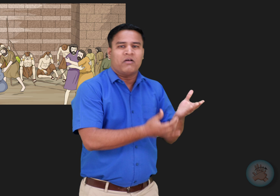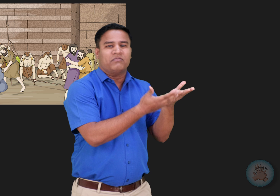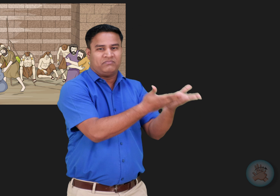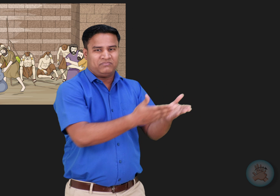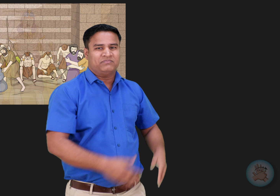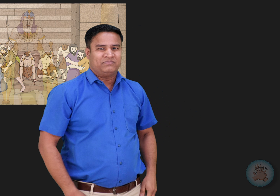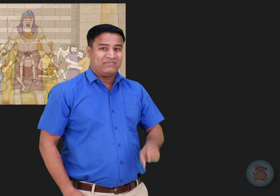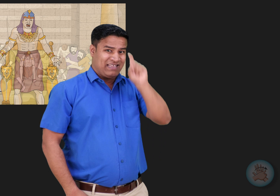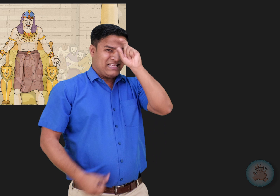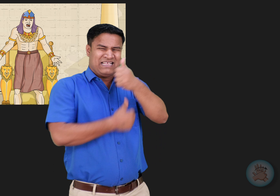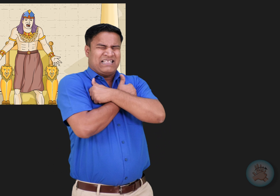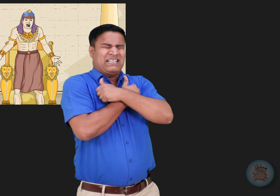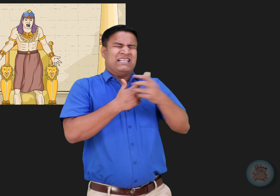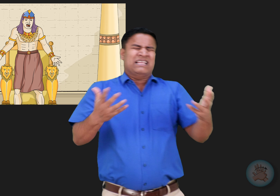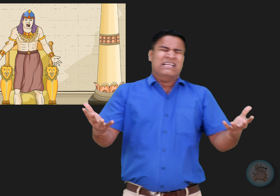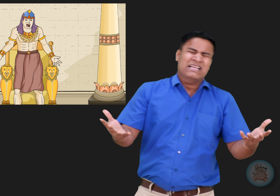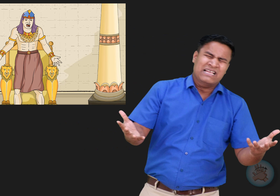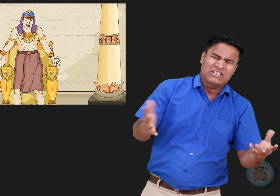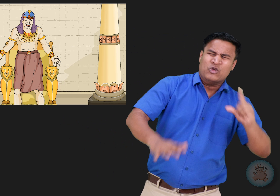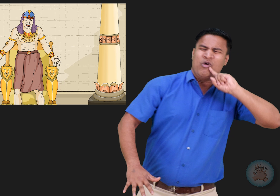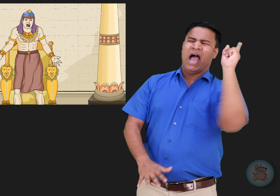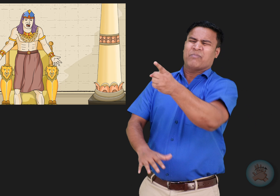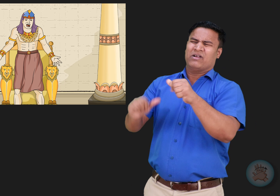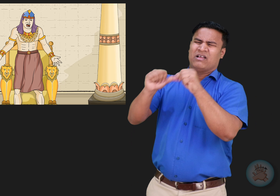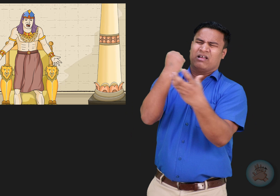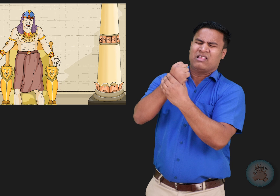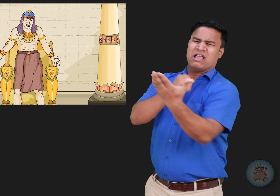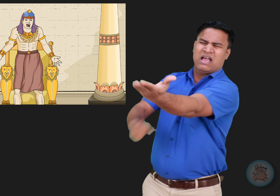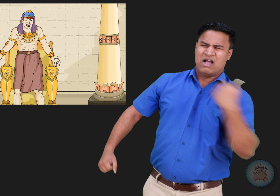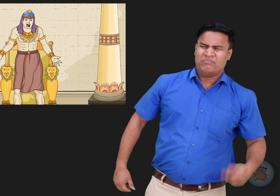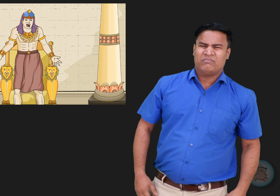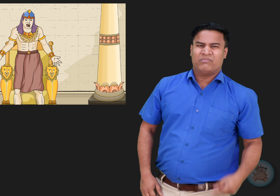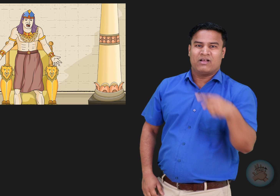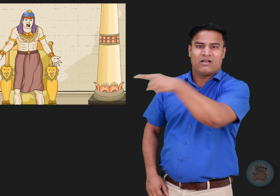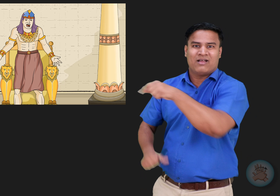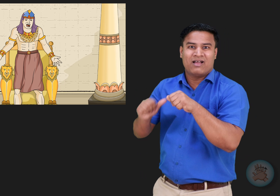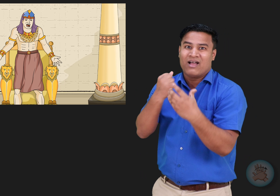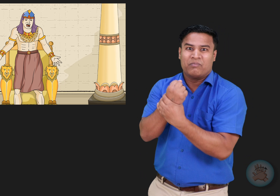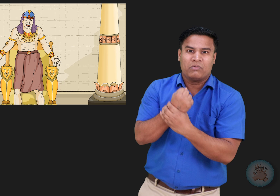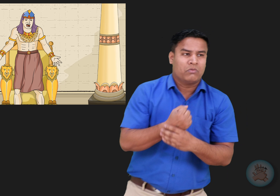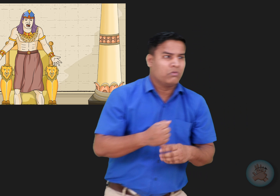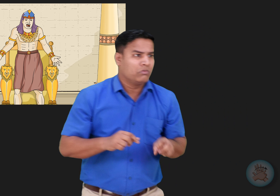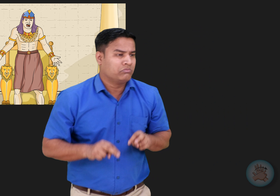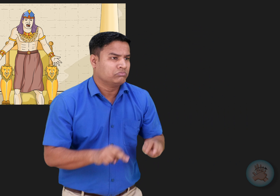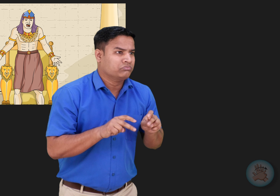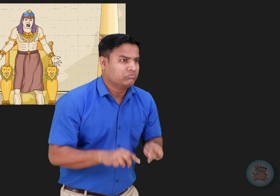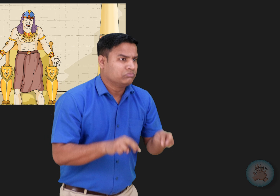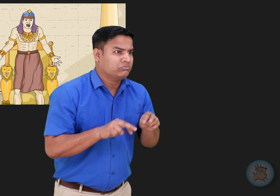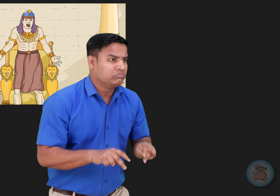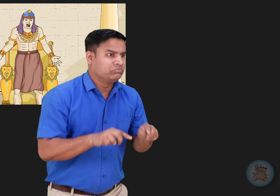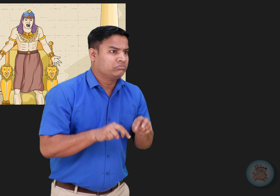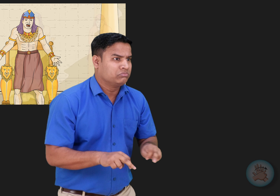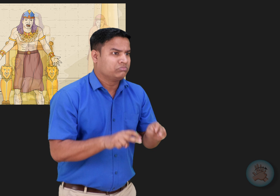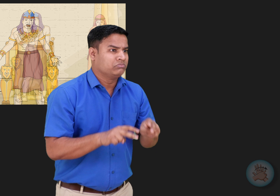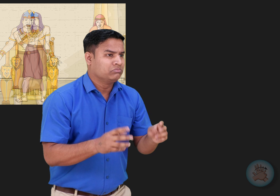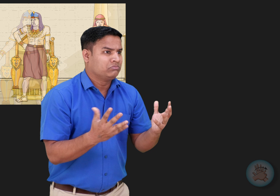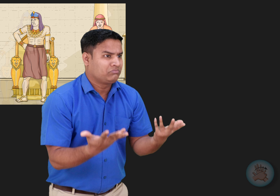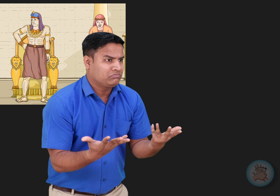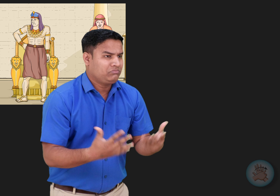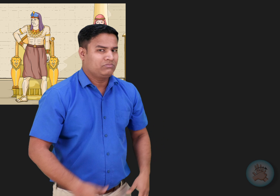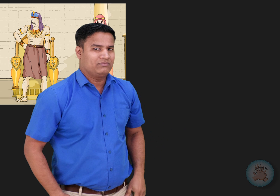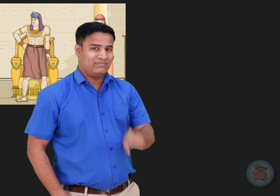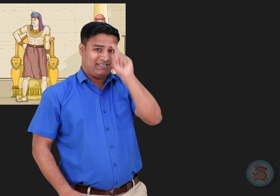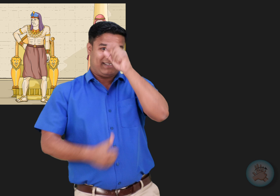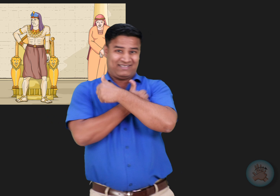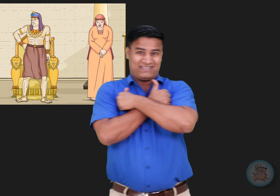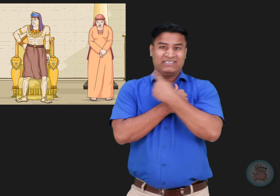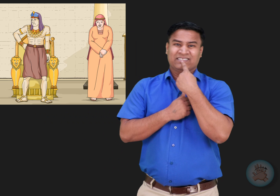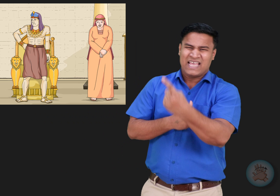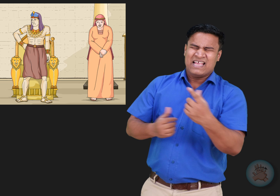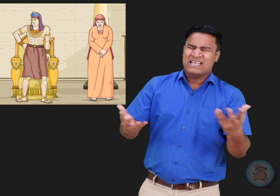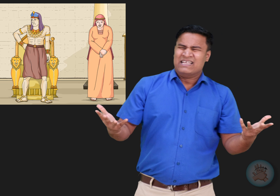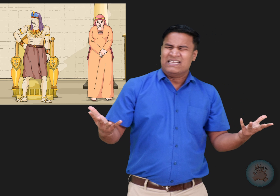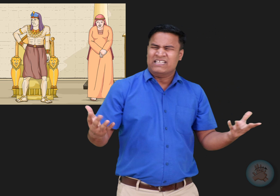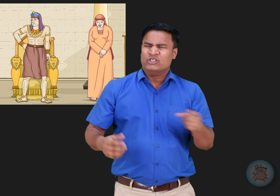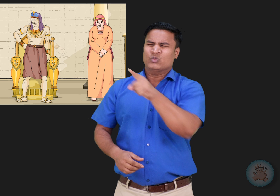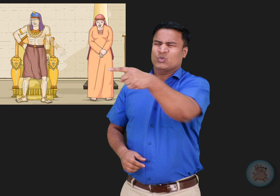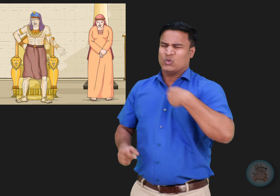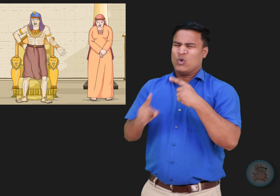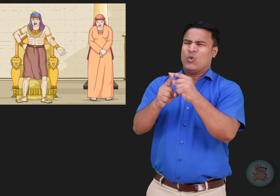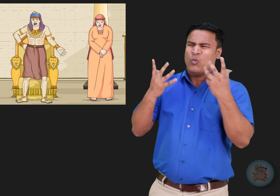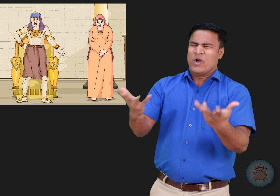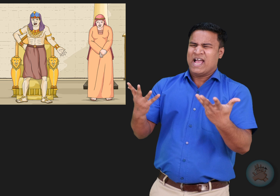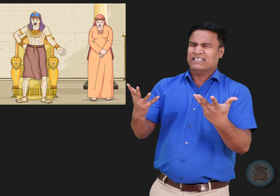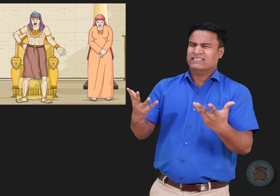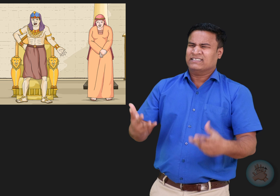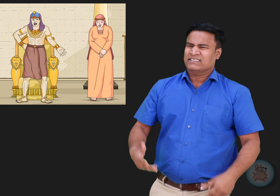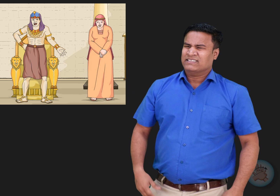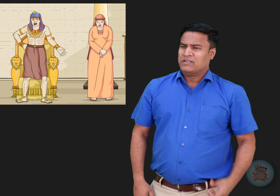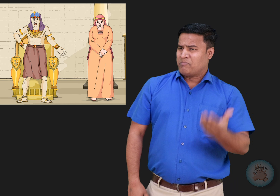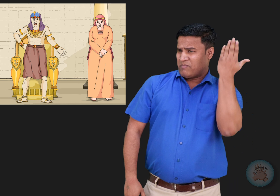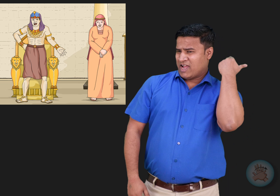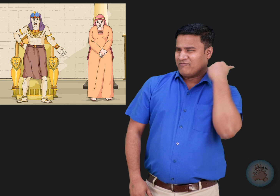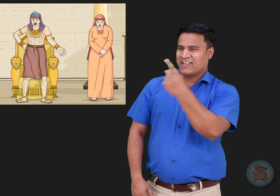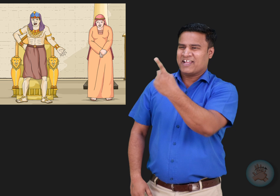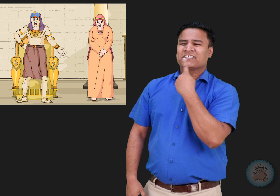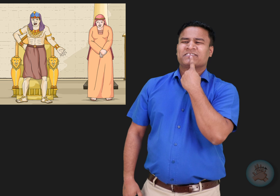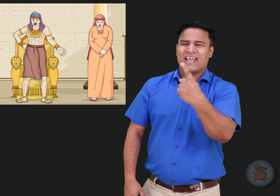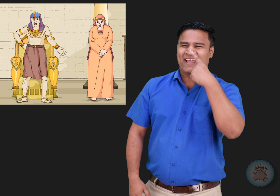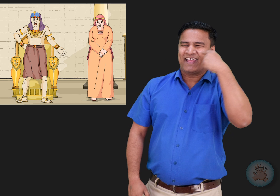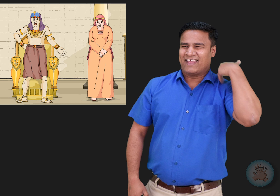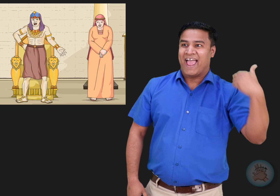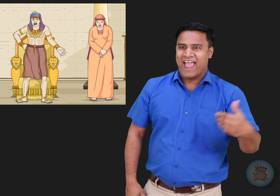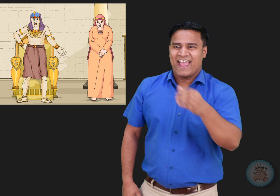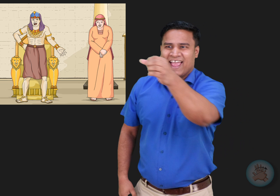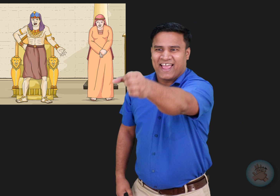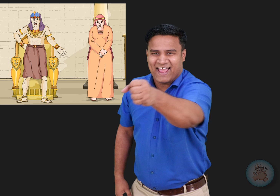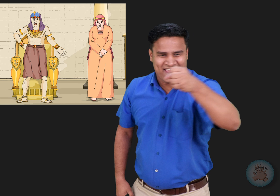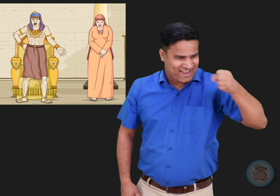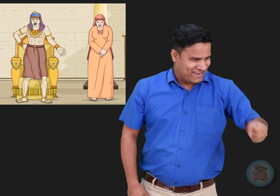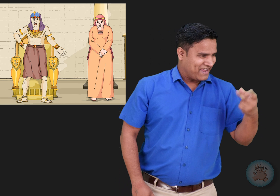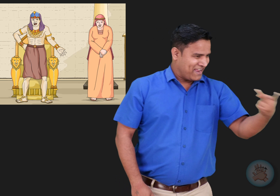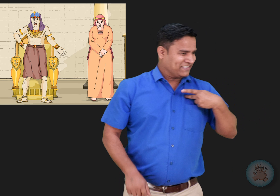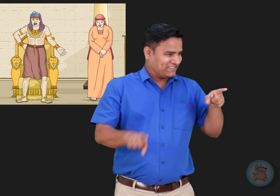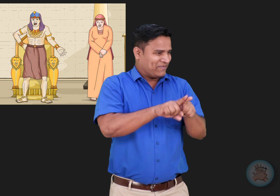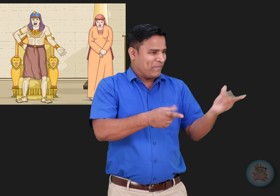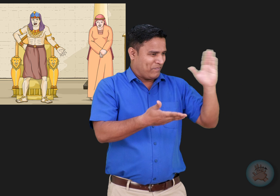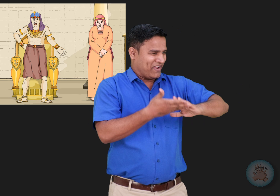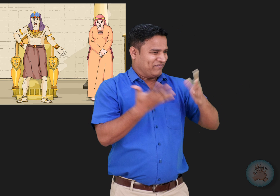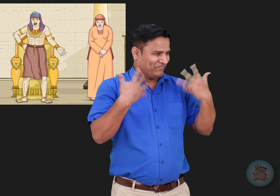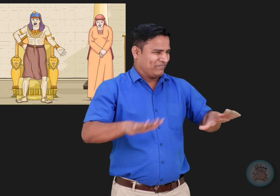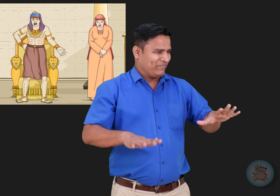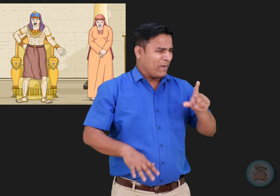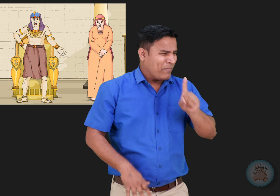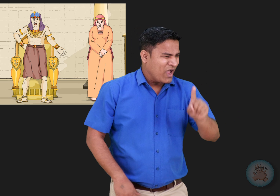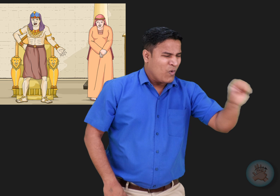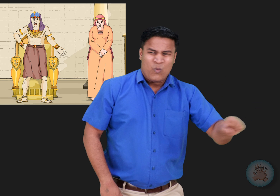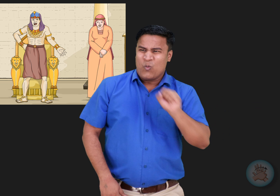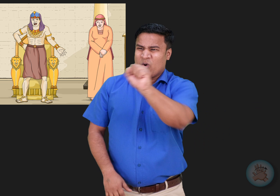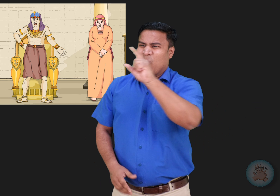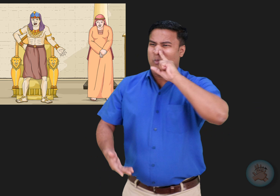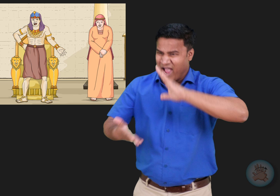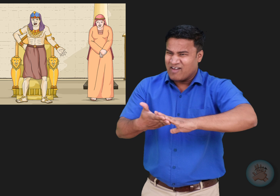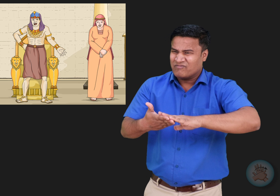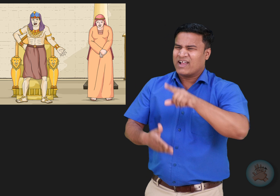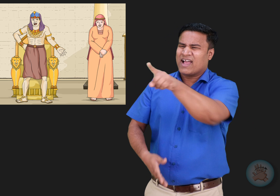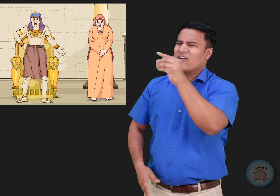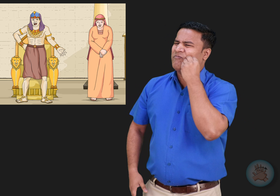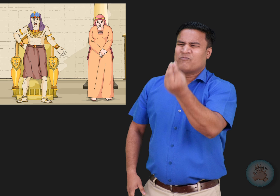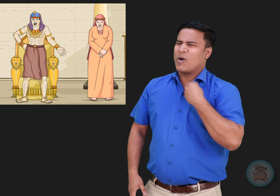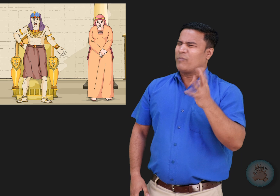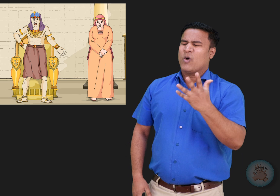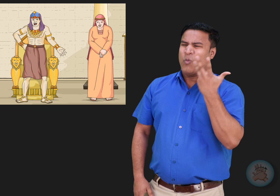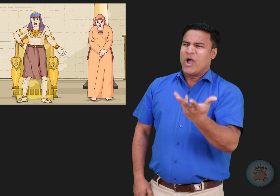So Pharaoh summoned Abram and asked, “What have you done to me? Why didn’t you tell me she was your wife?